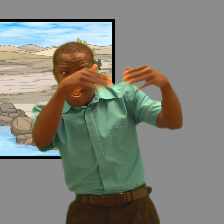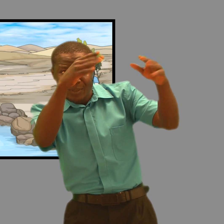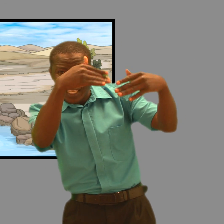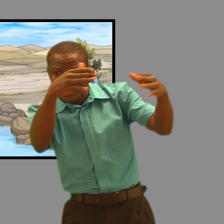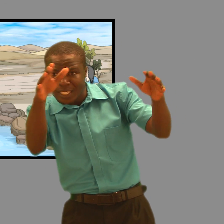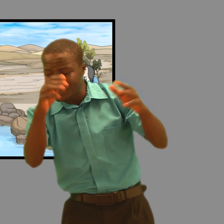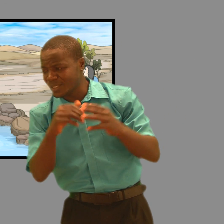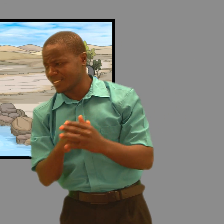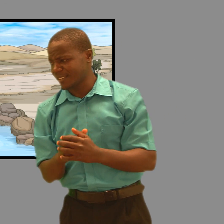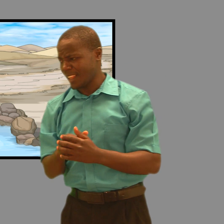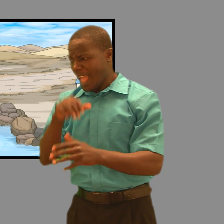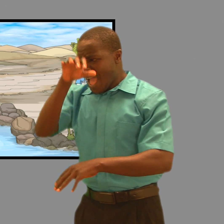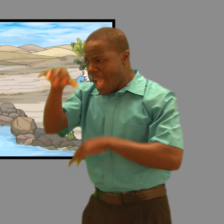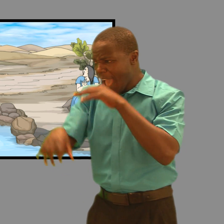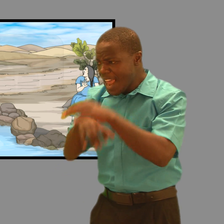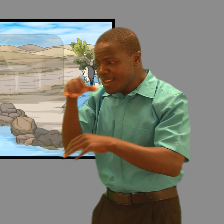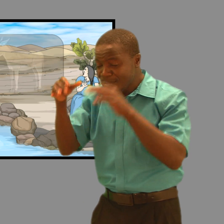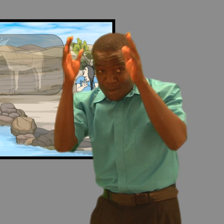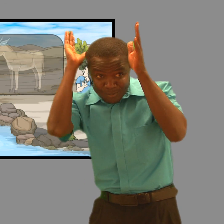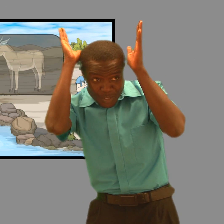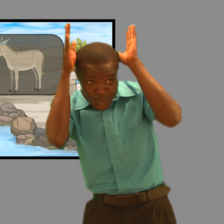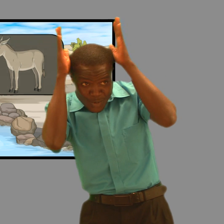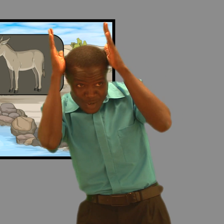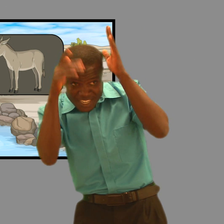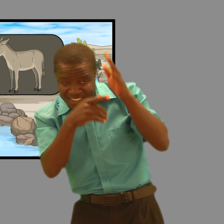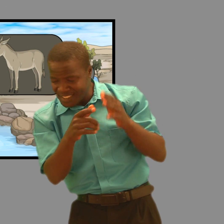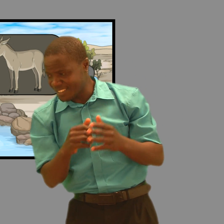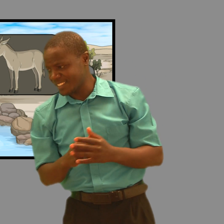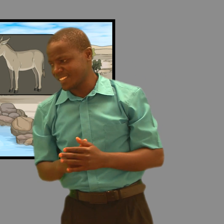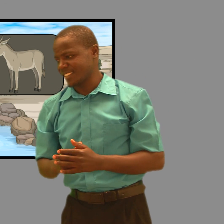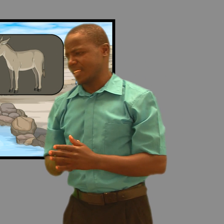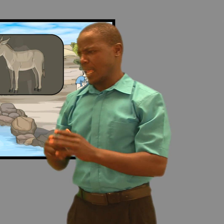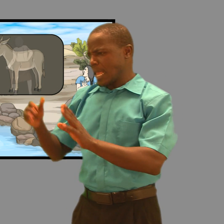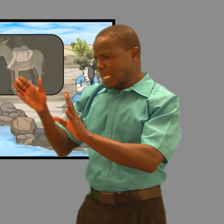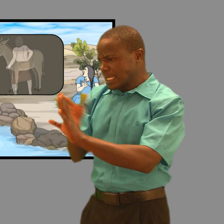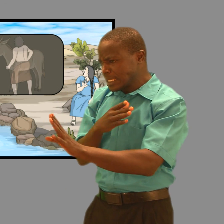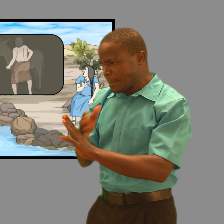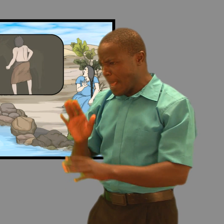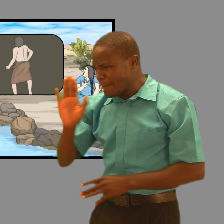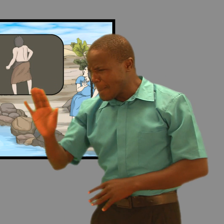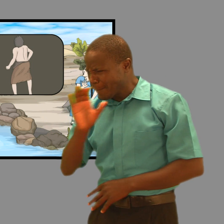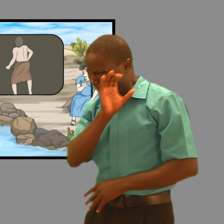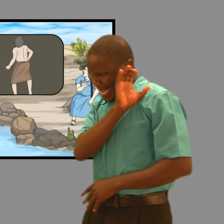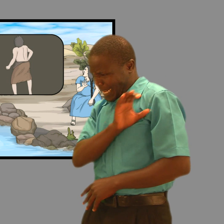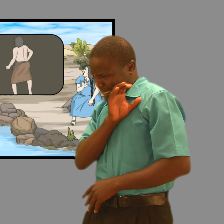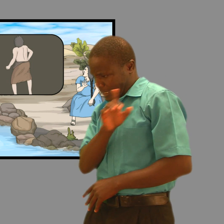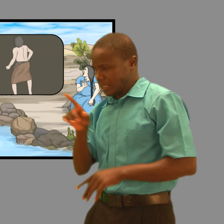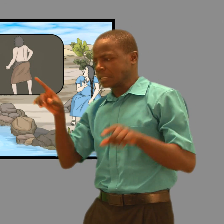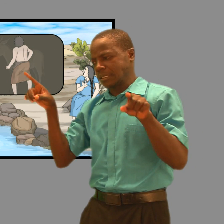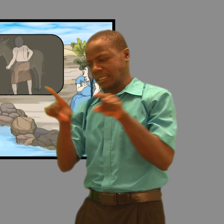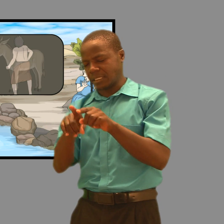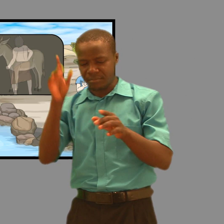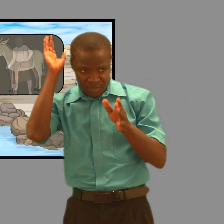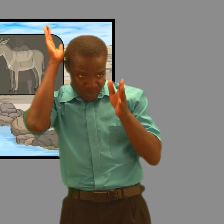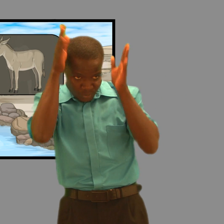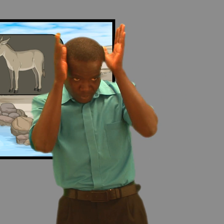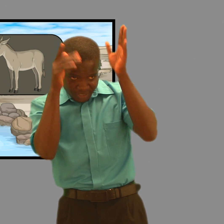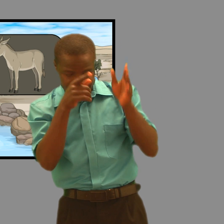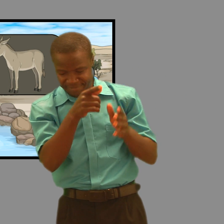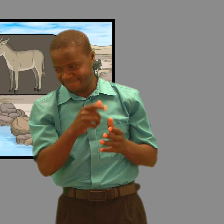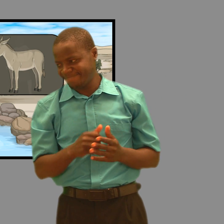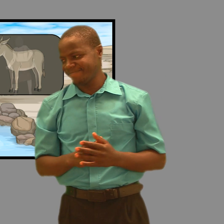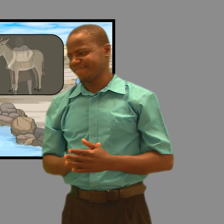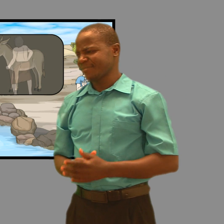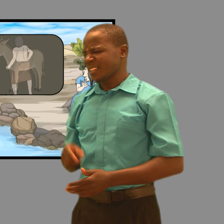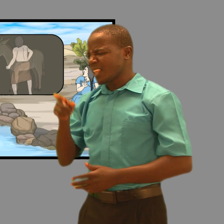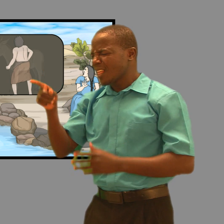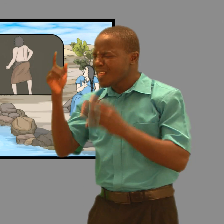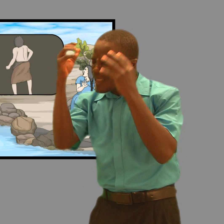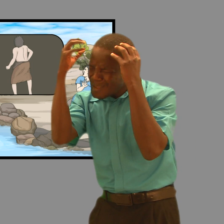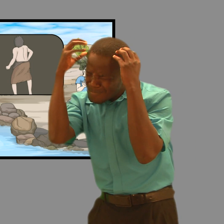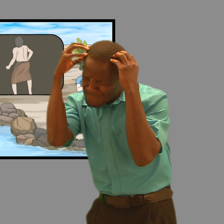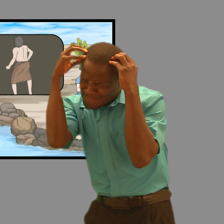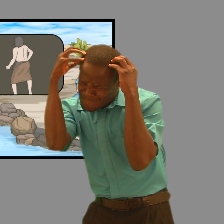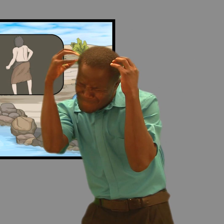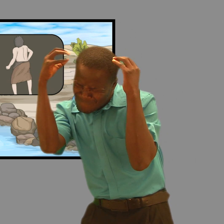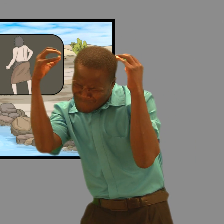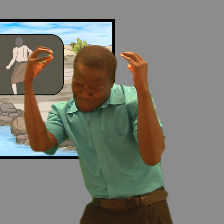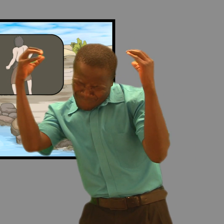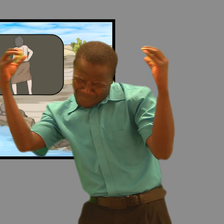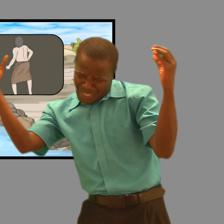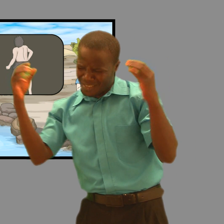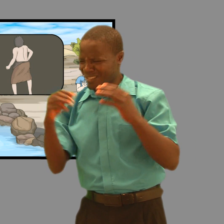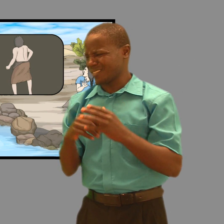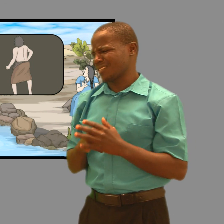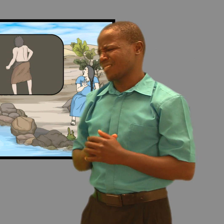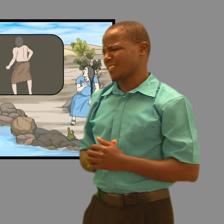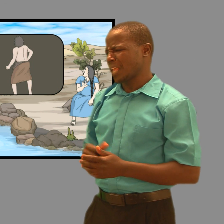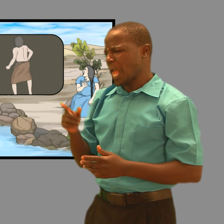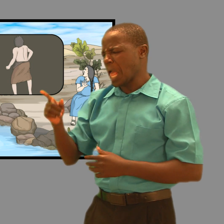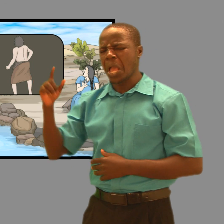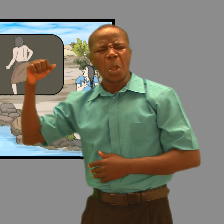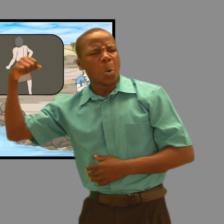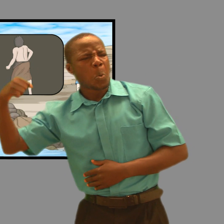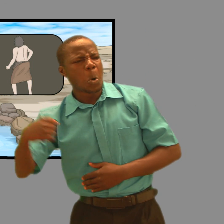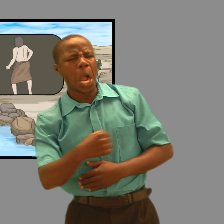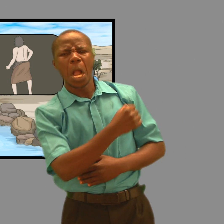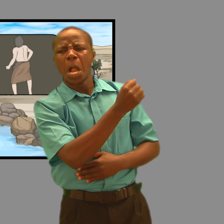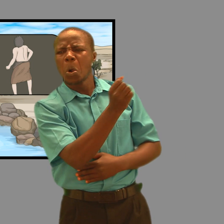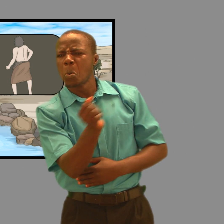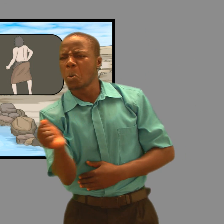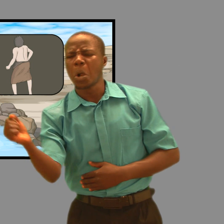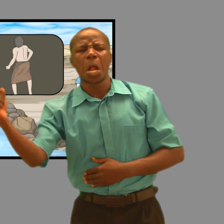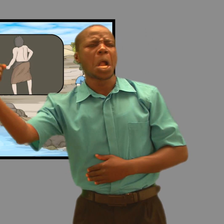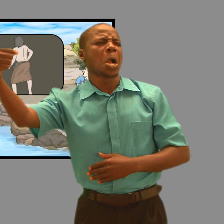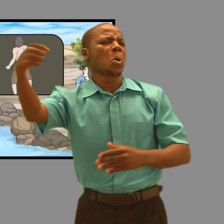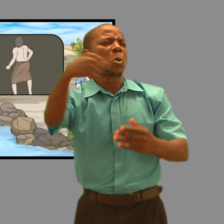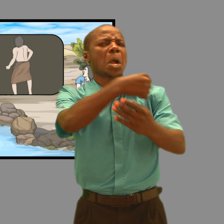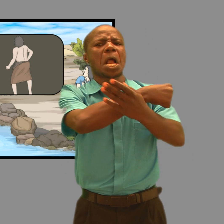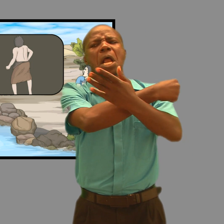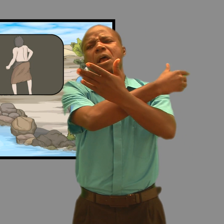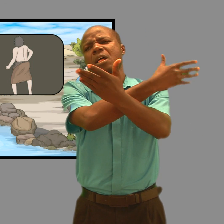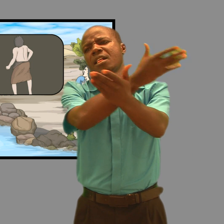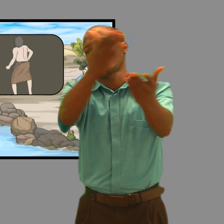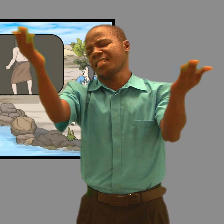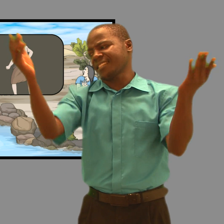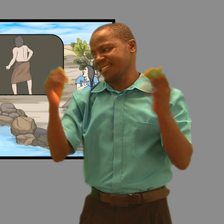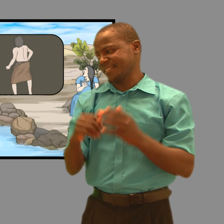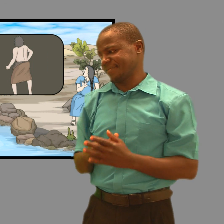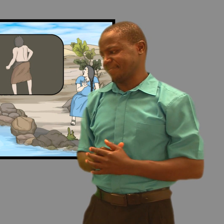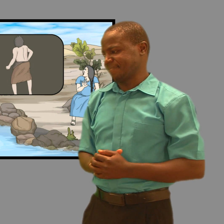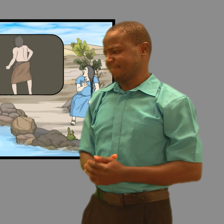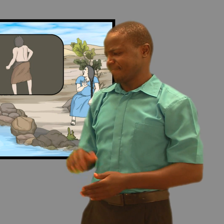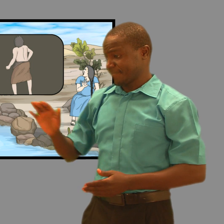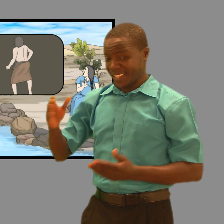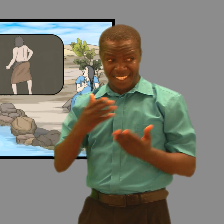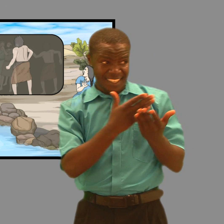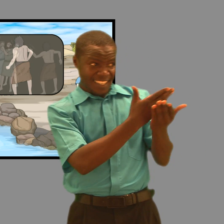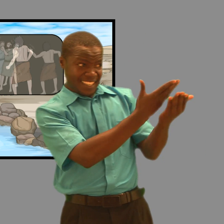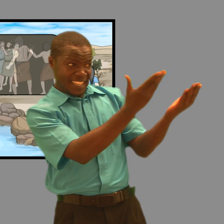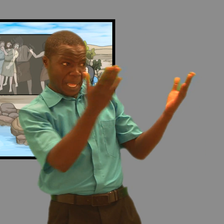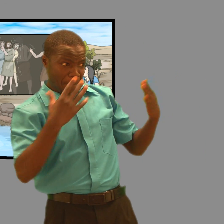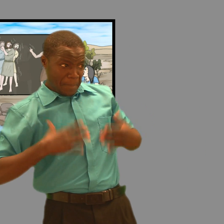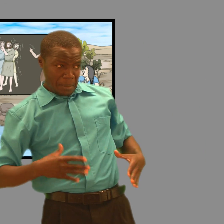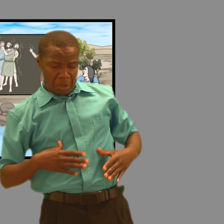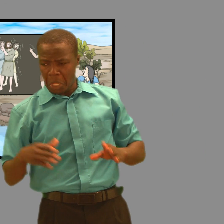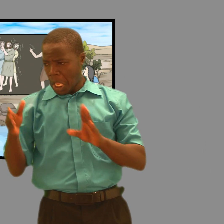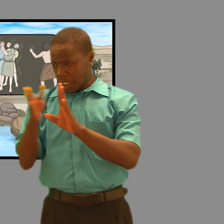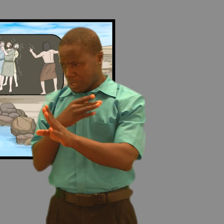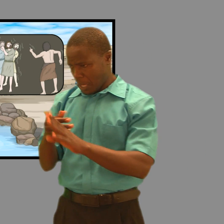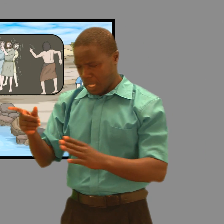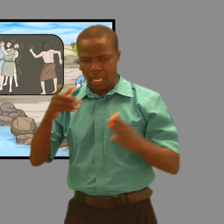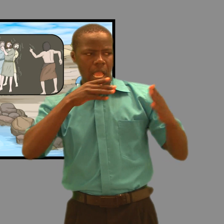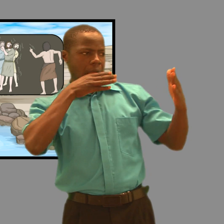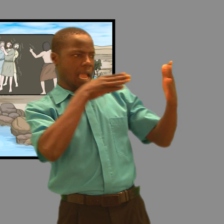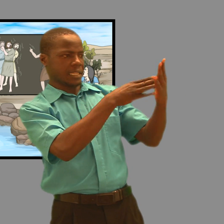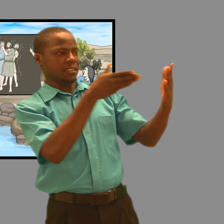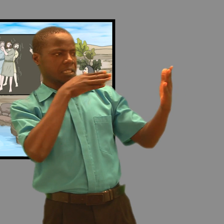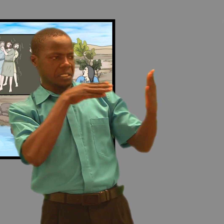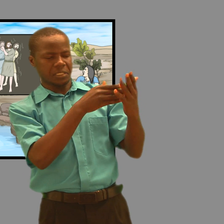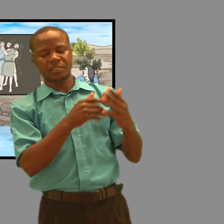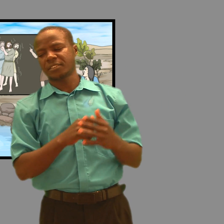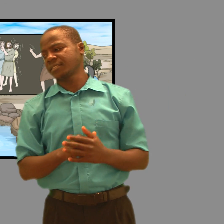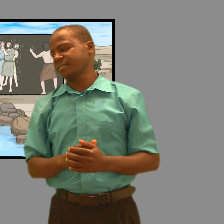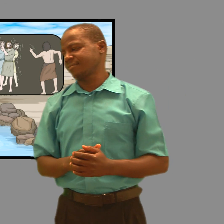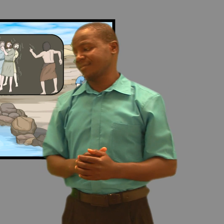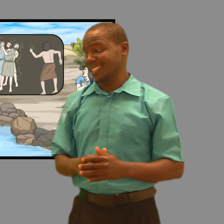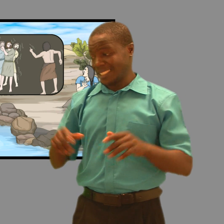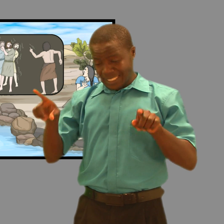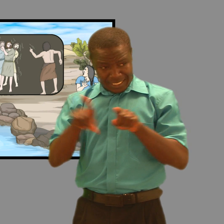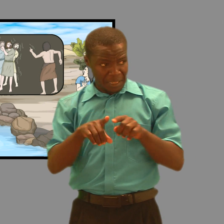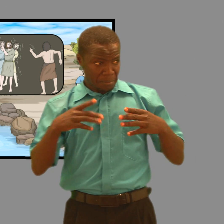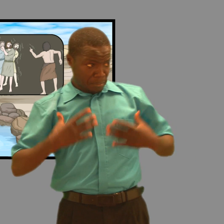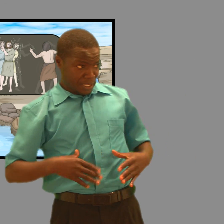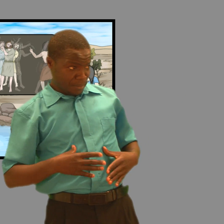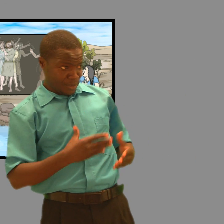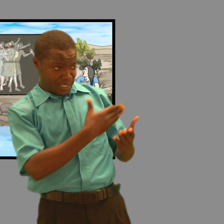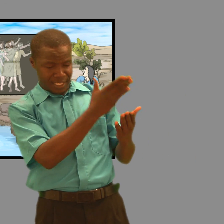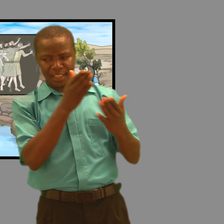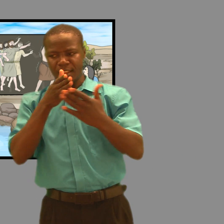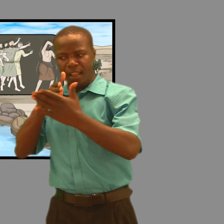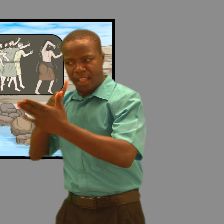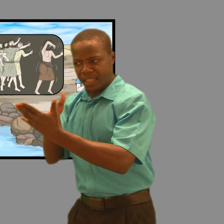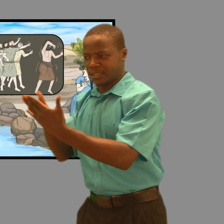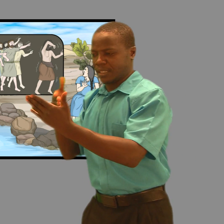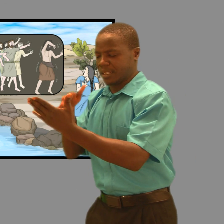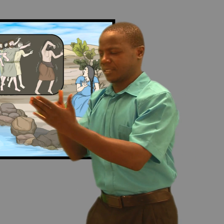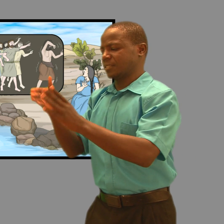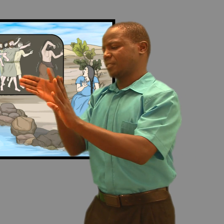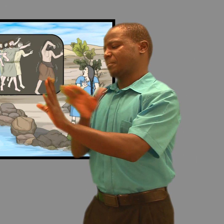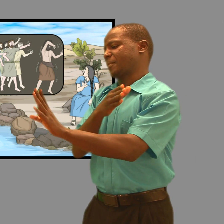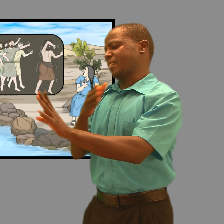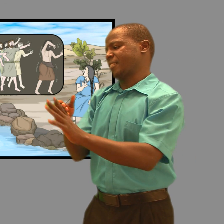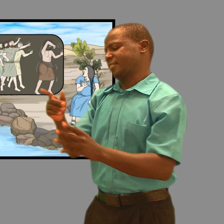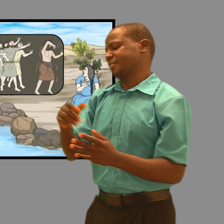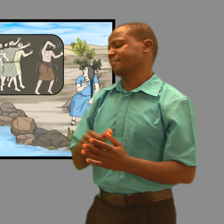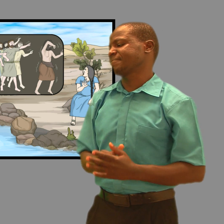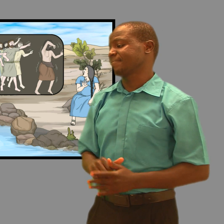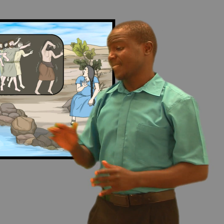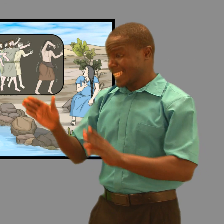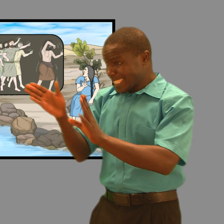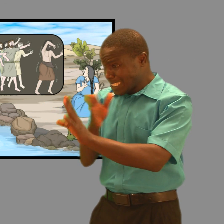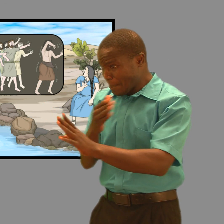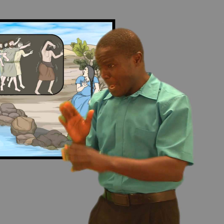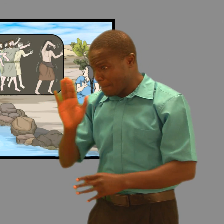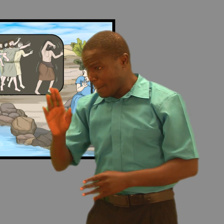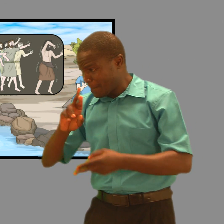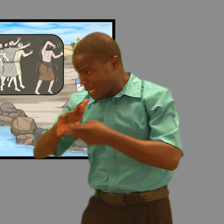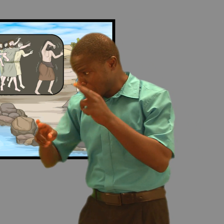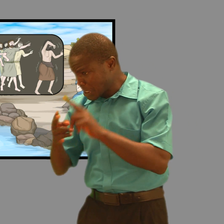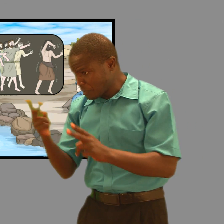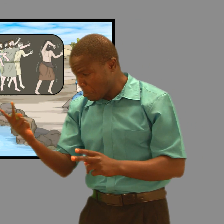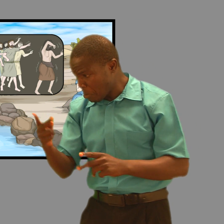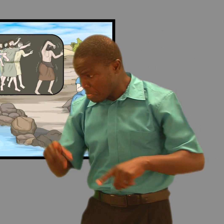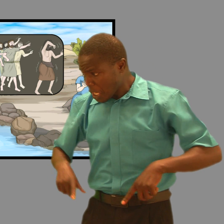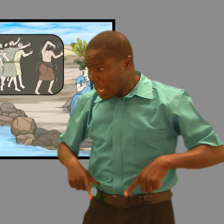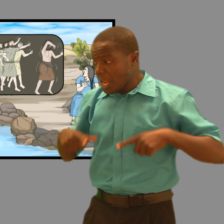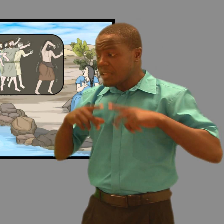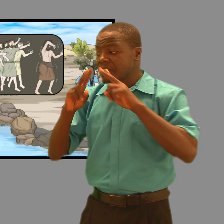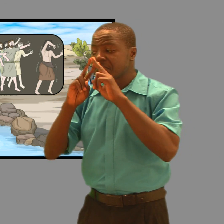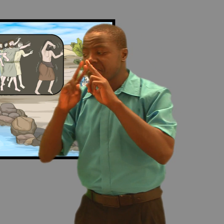He will be a wild donkey of a man, and his hand will be against everyone, and everyone’s hand against him;